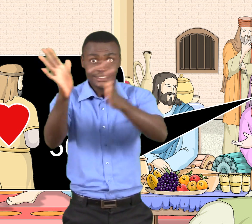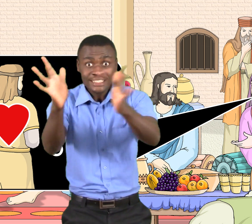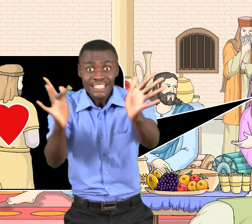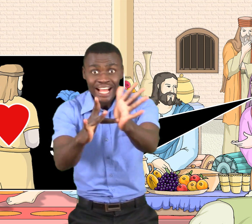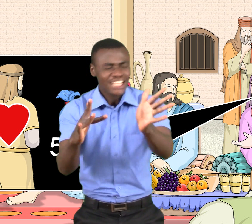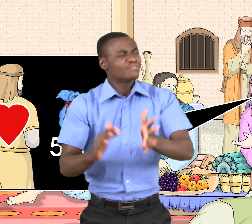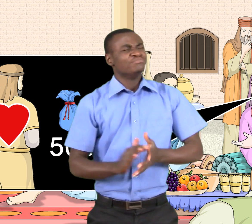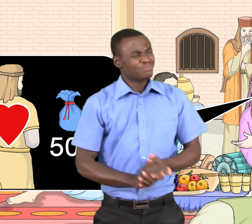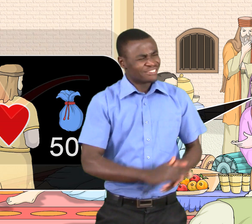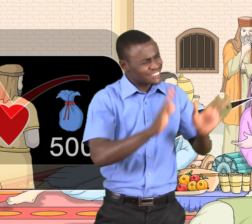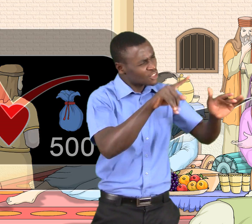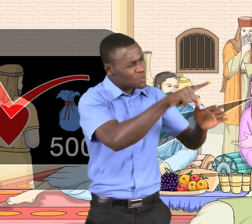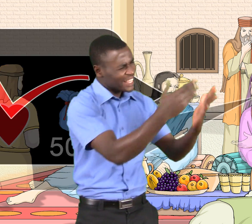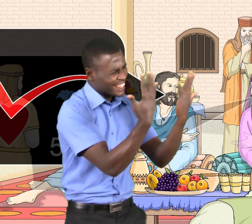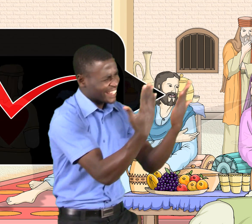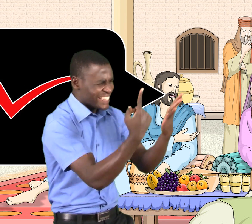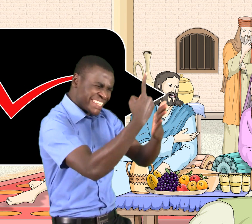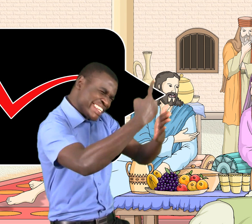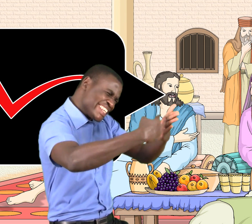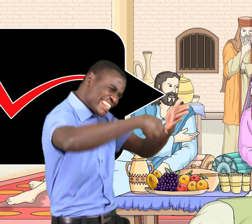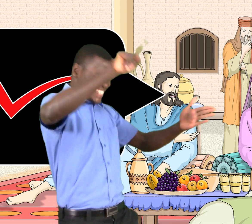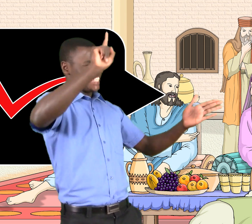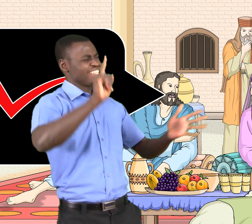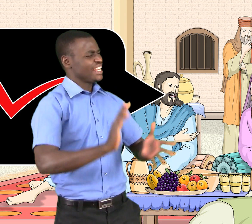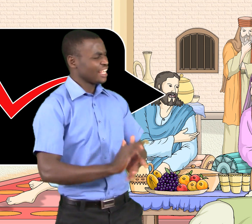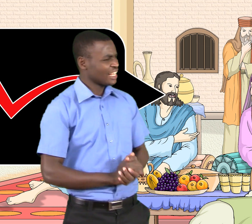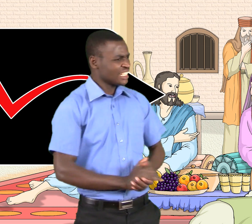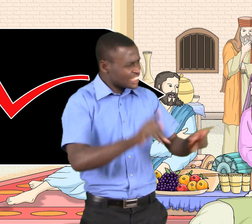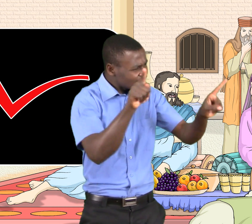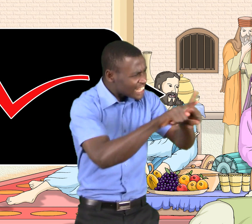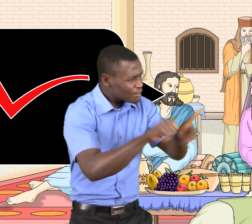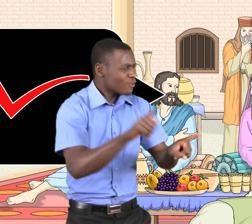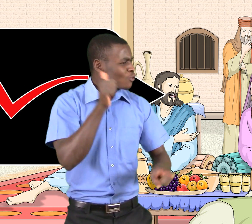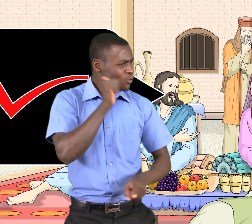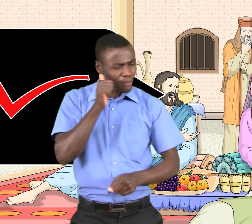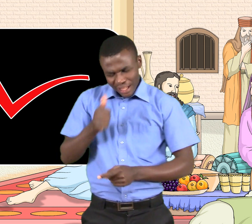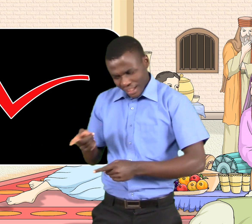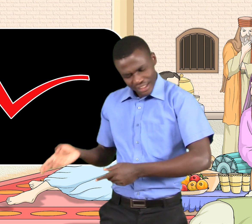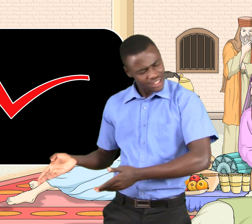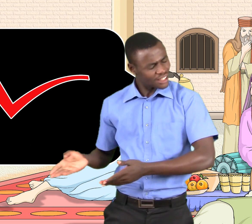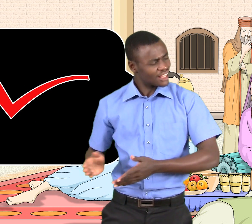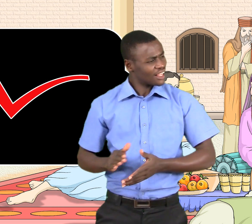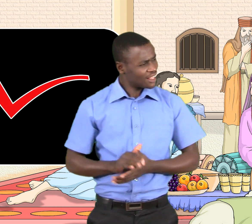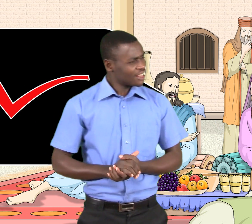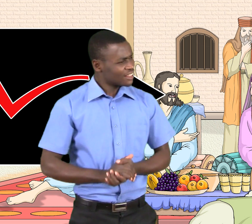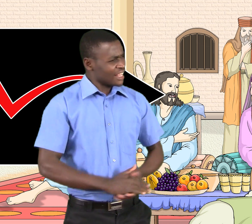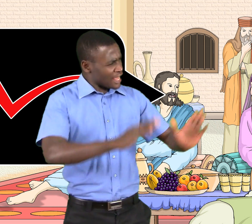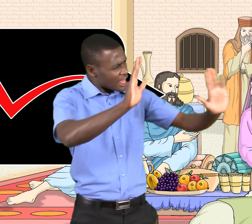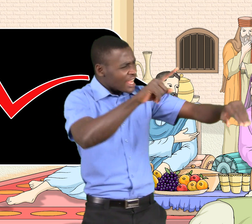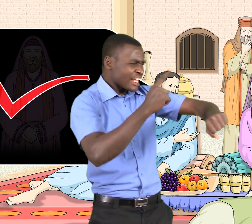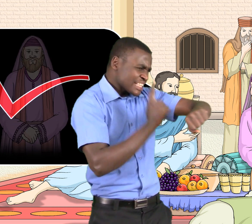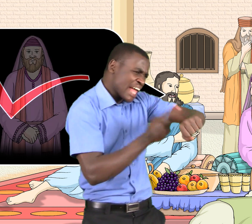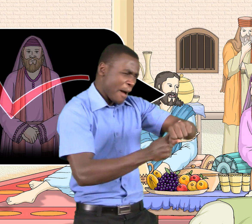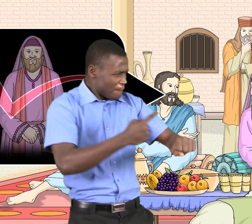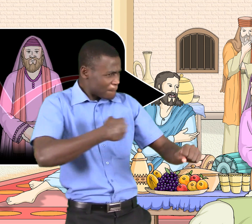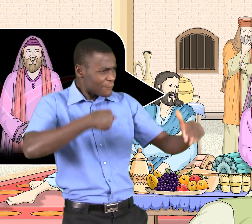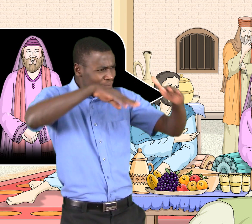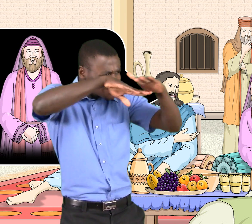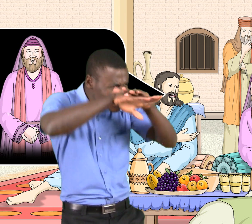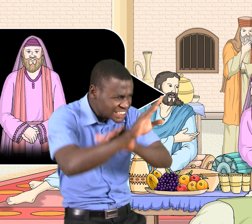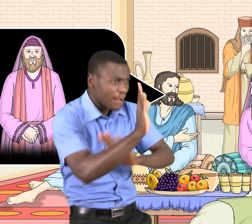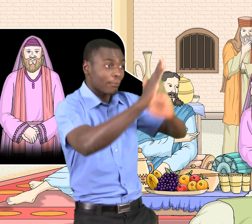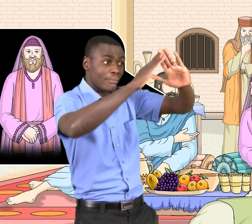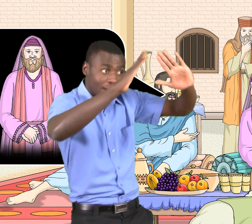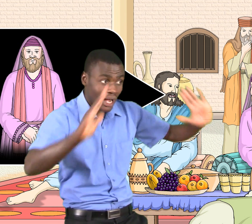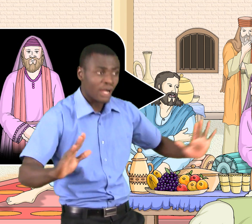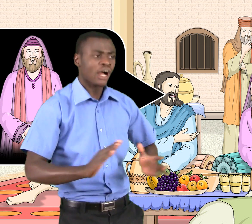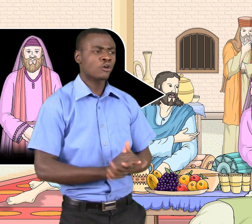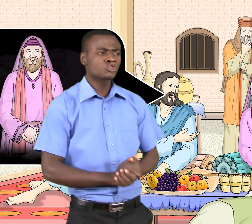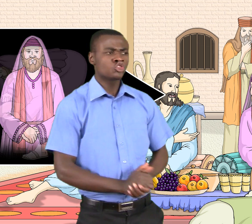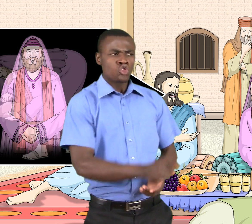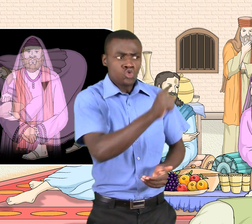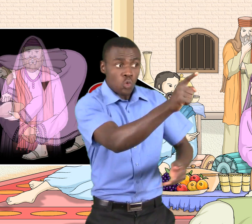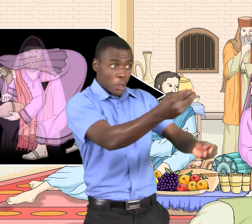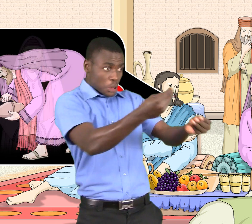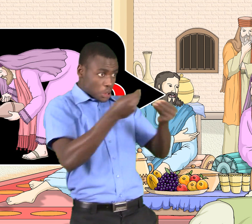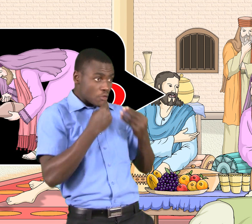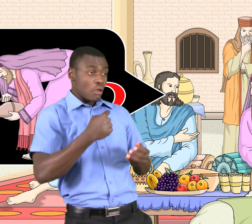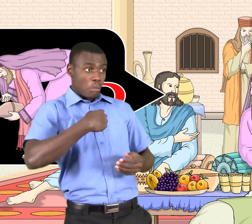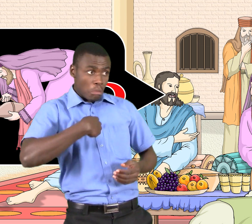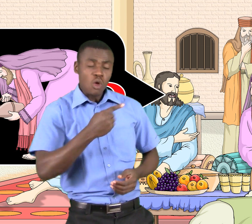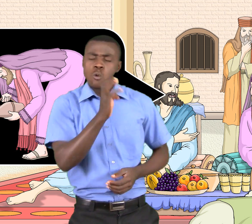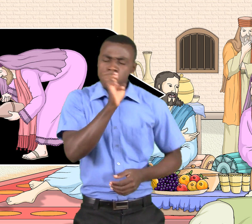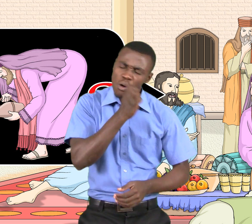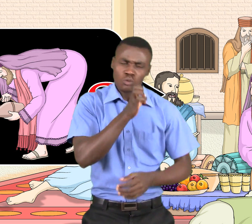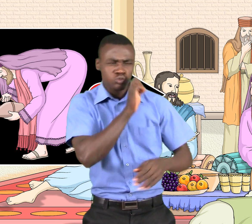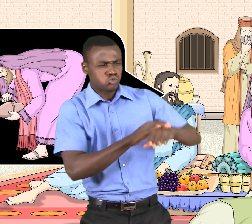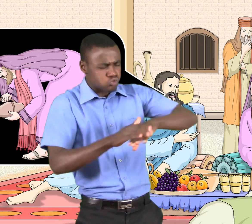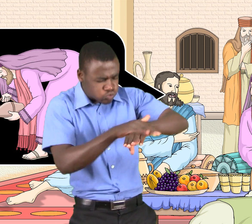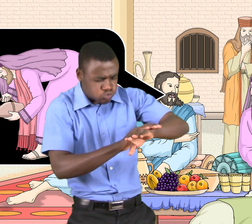“You have judged correctly,” Jesus said. And turning toward the woman, He said to Simon, “Do you see this woman?